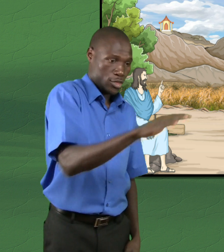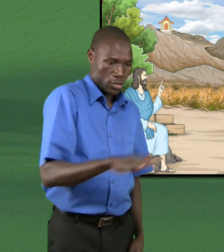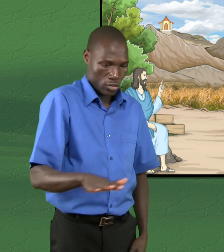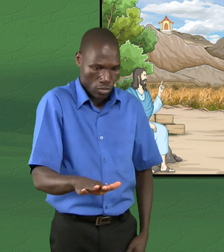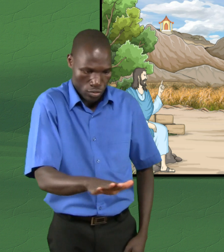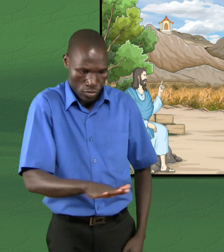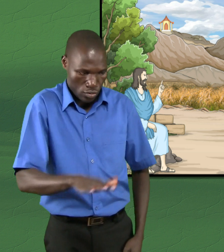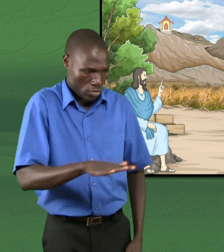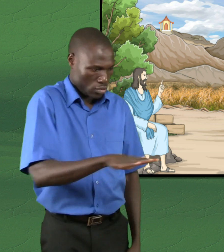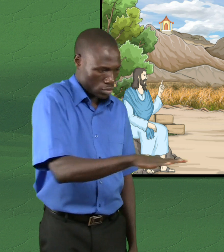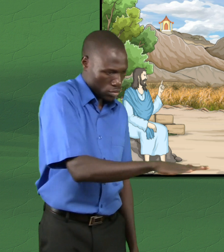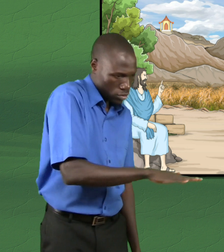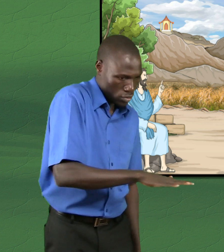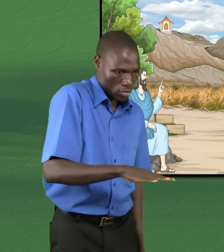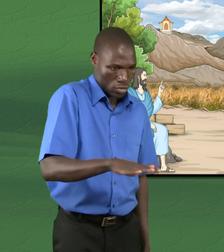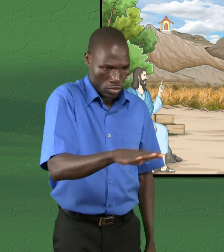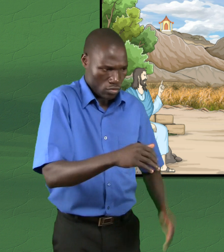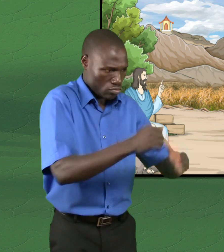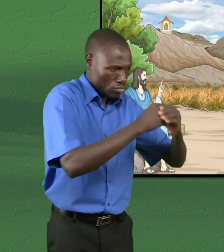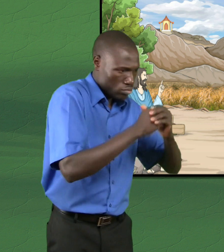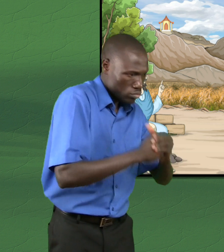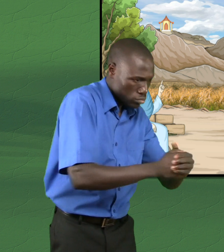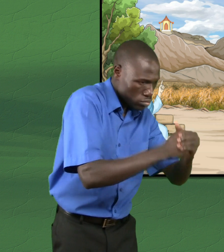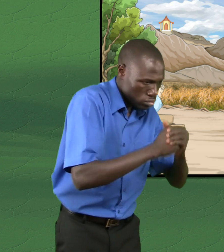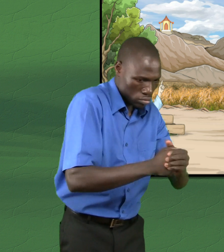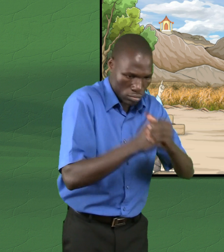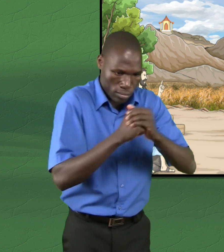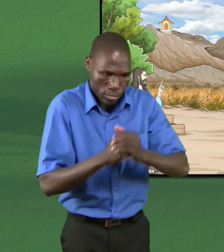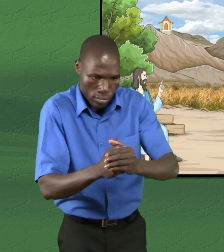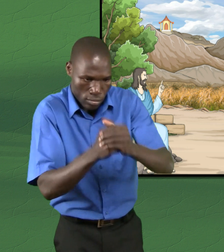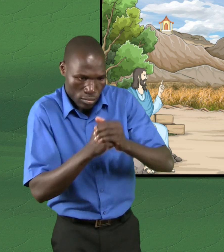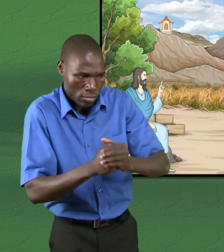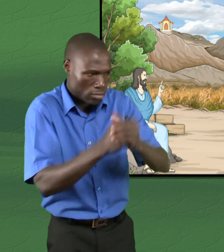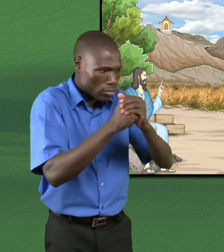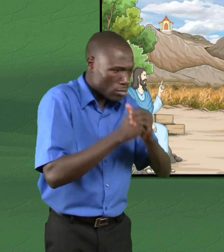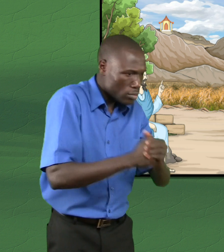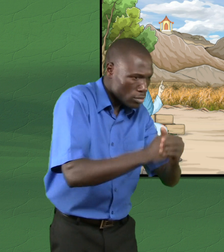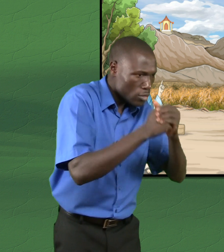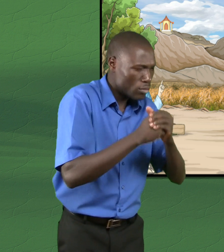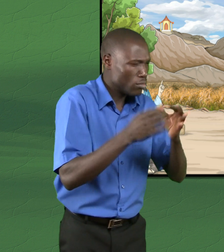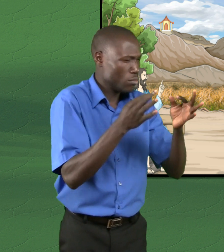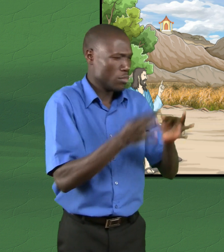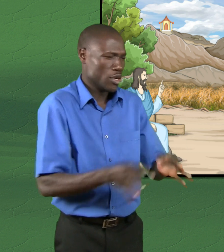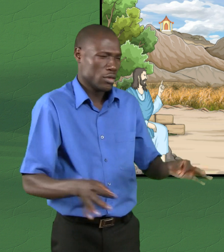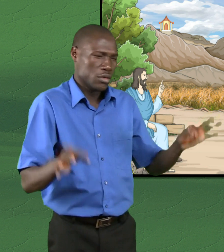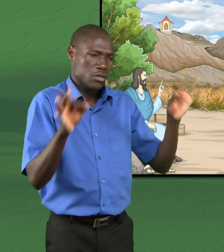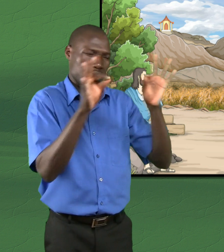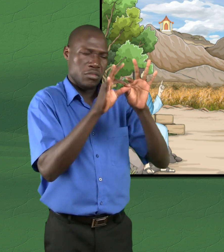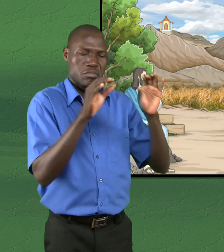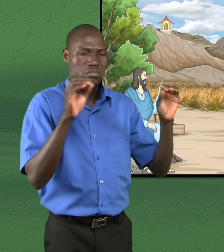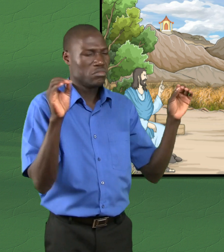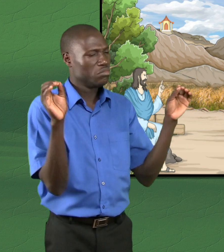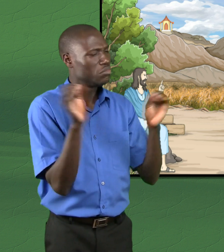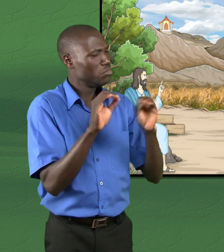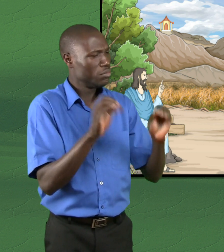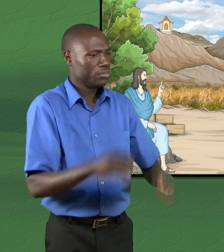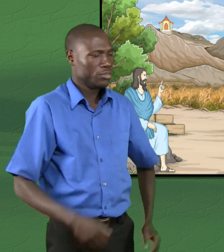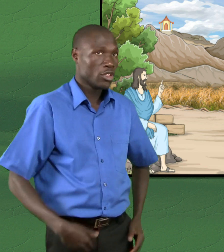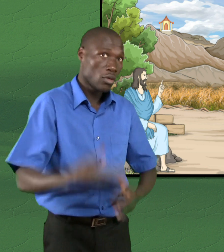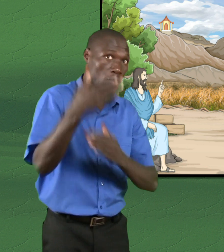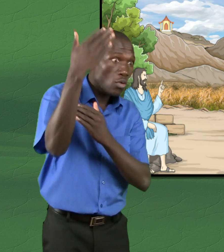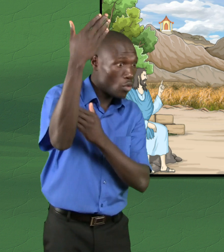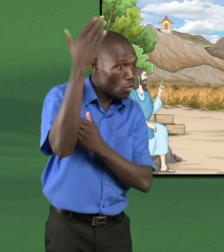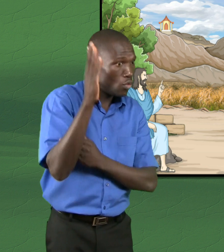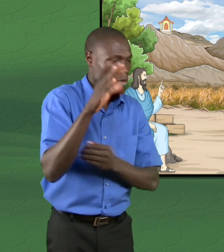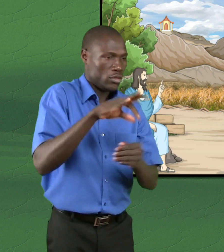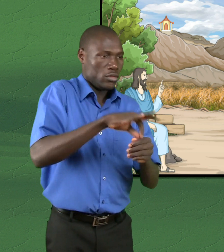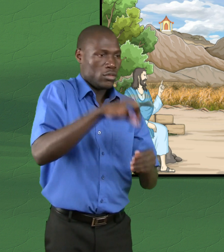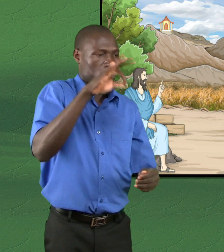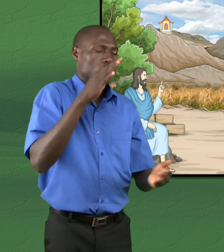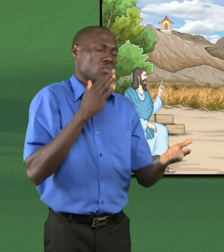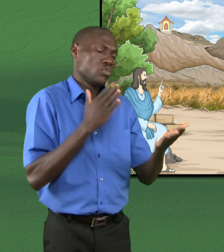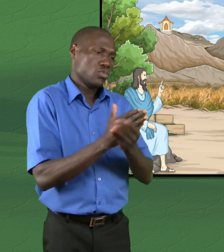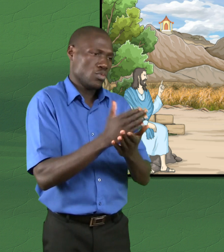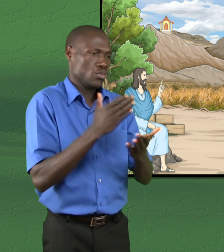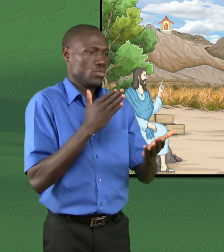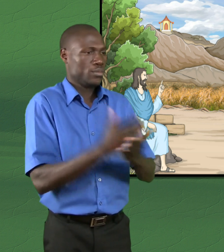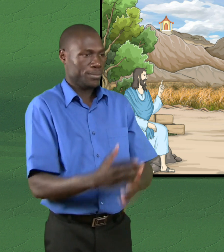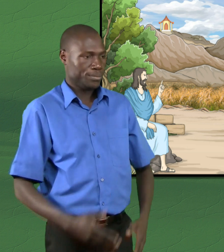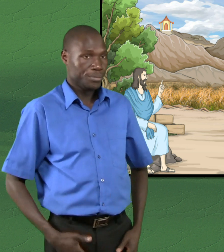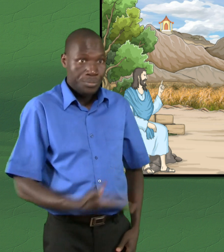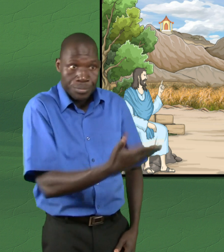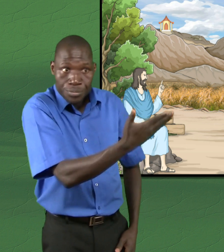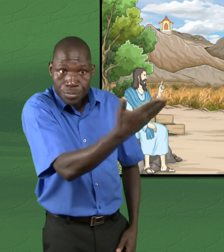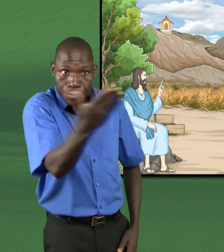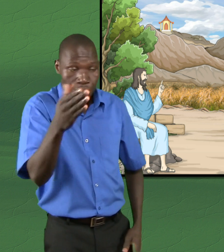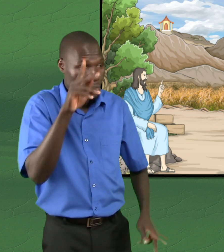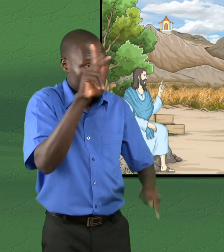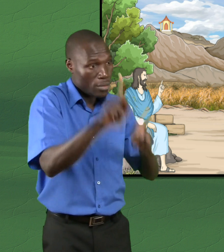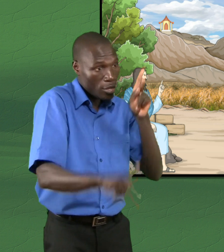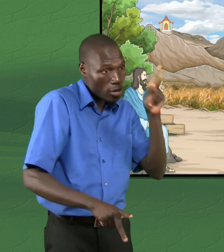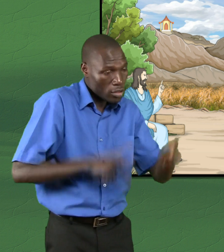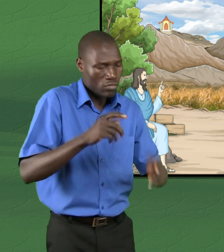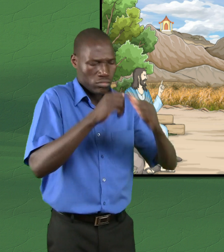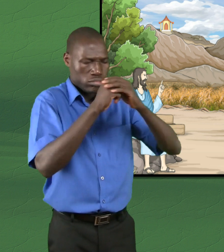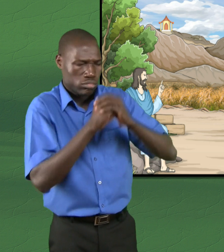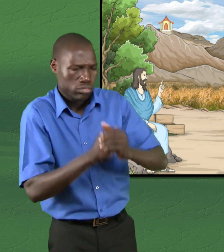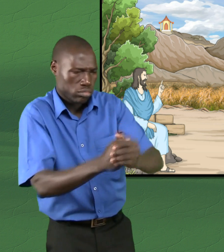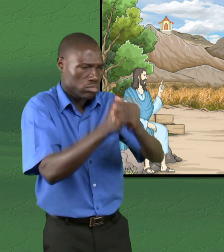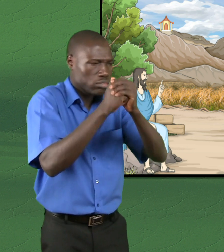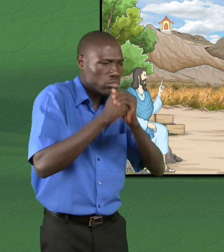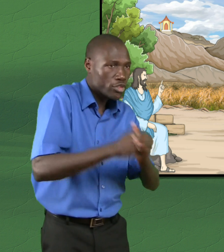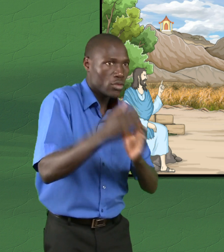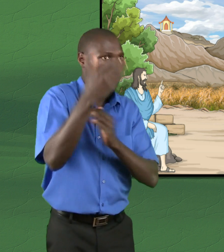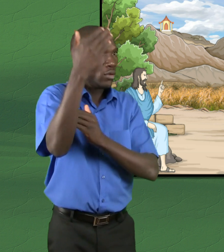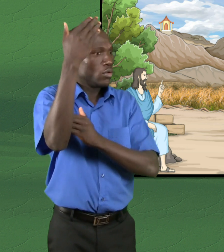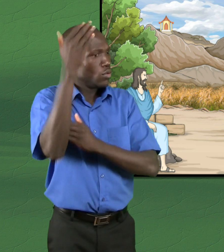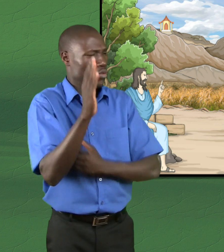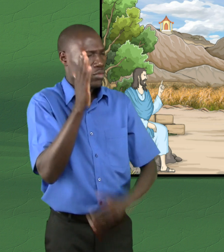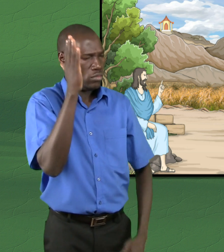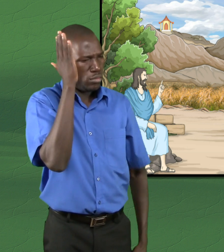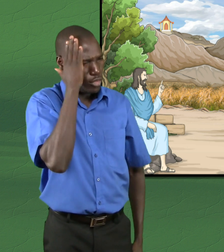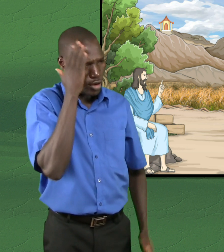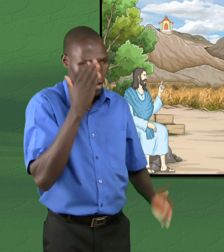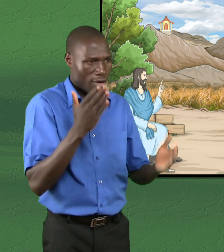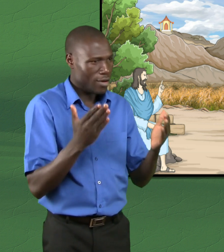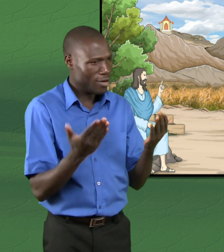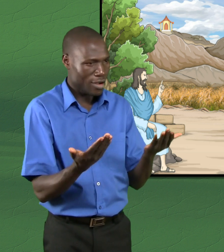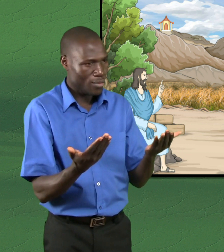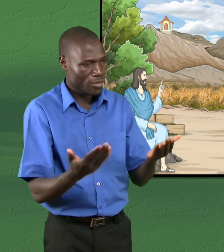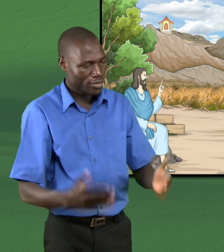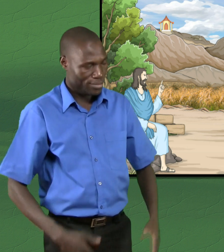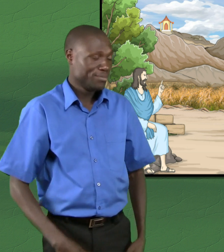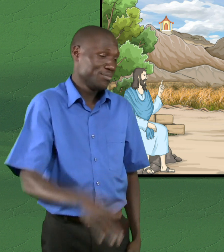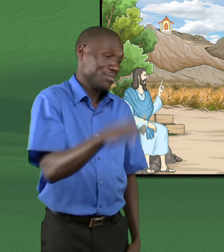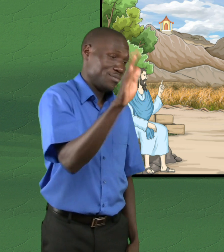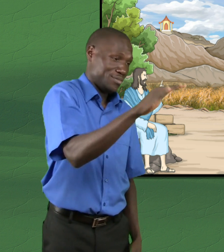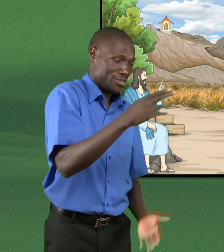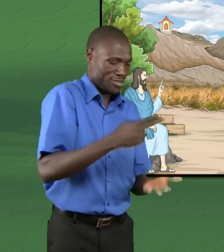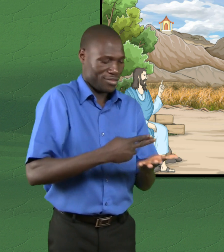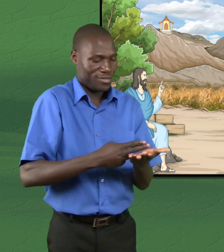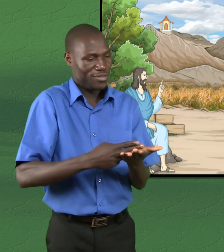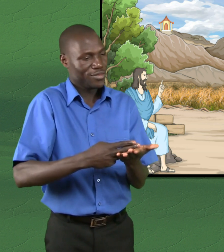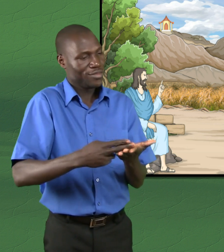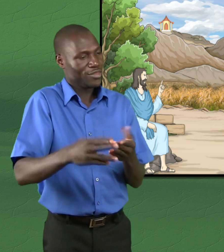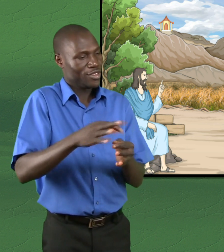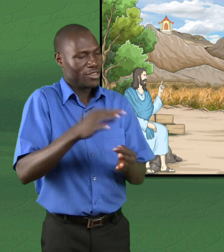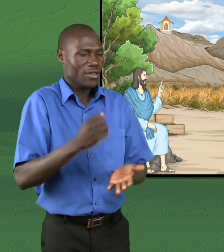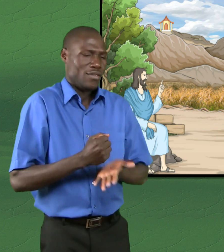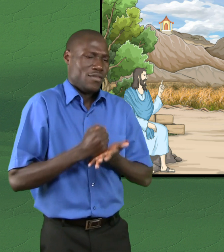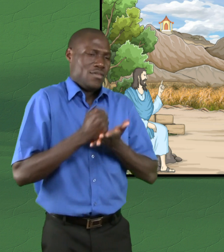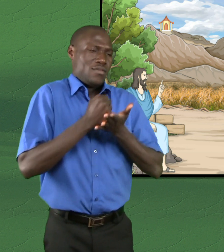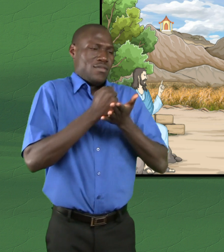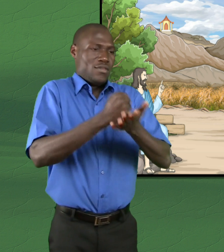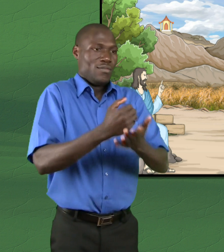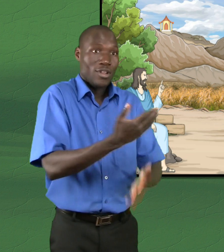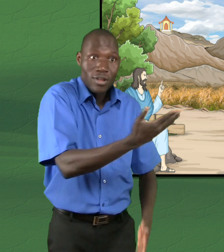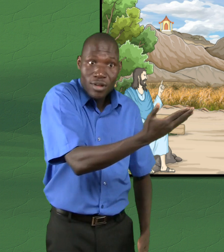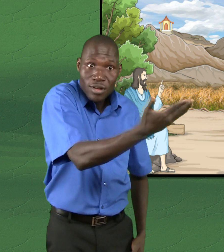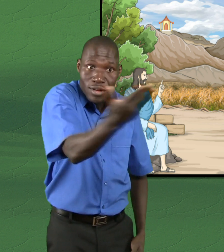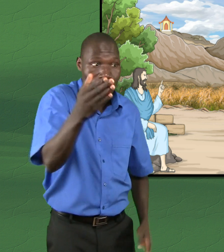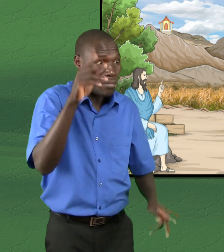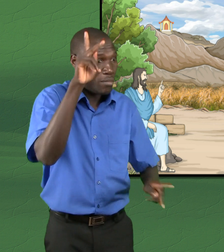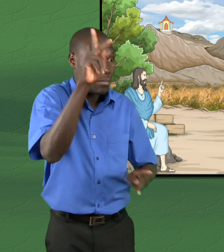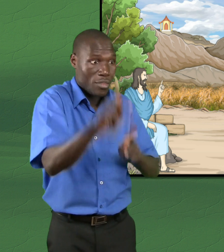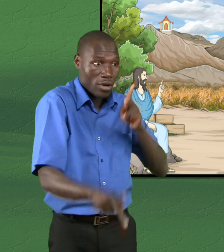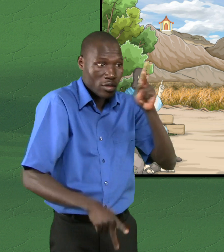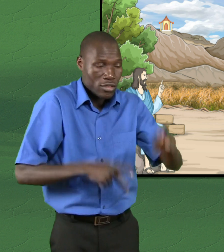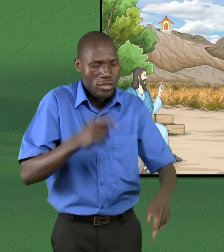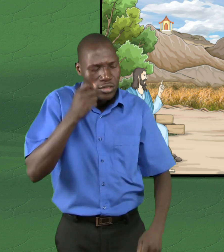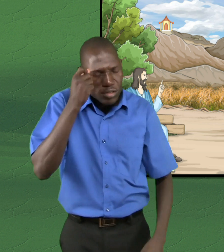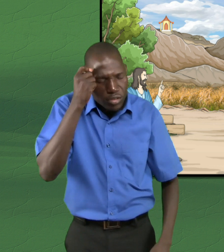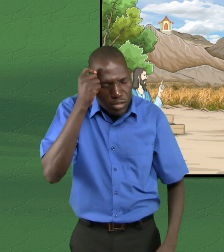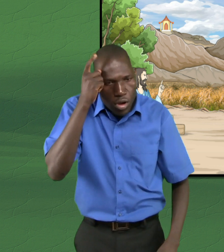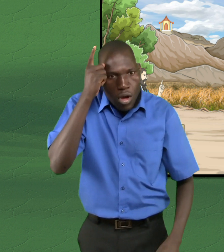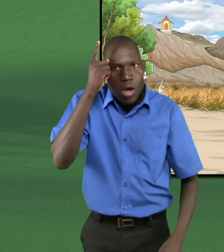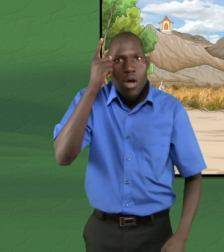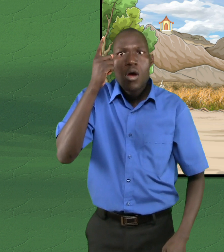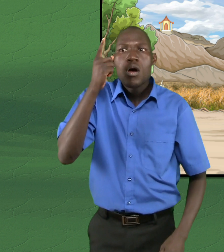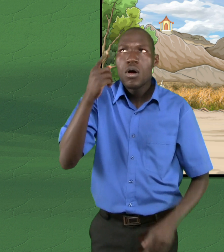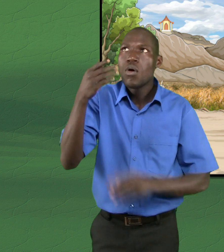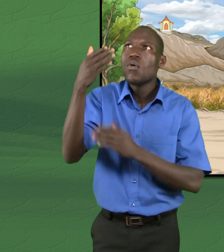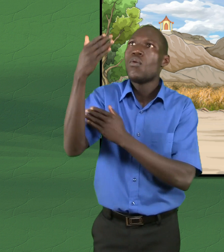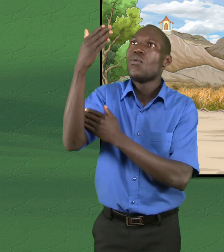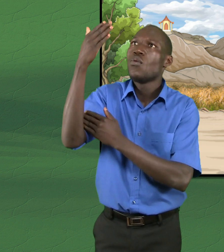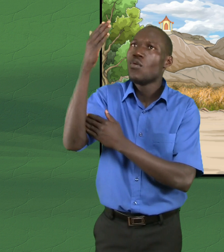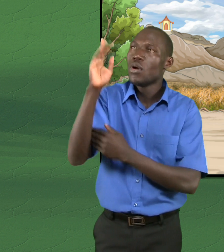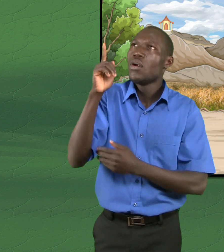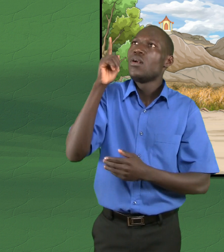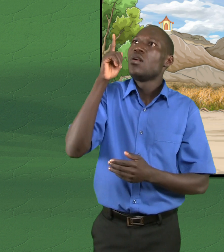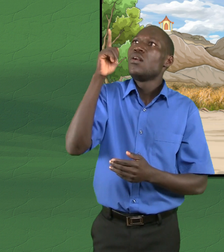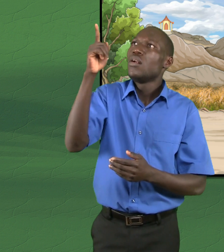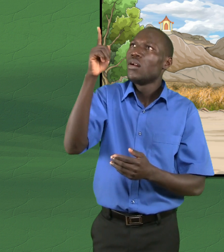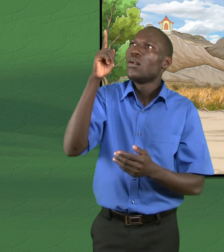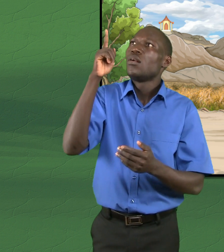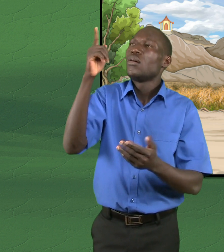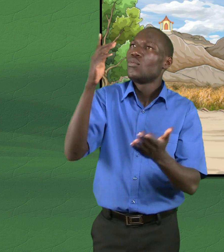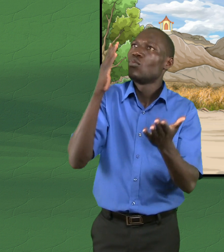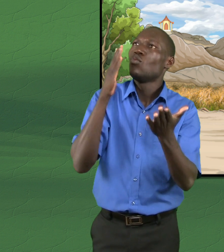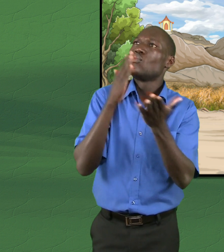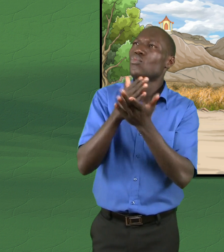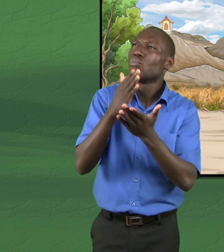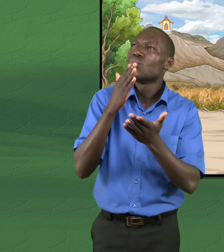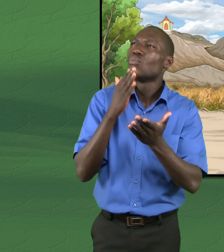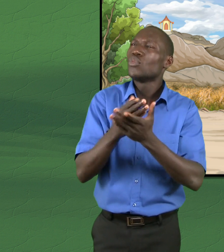You worship what you do not know; we worship what we do know, for salvation is from the Jews.